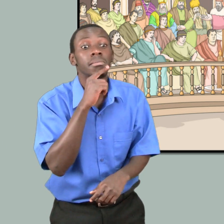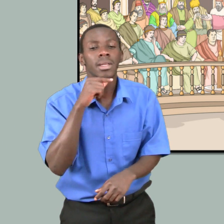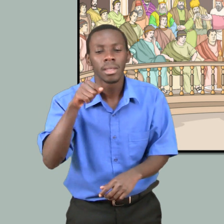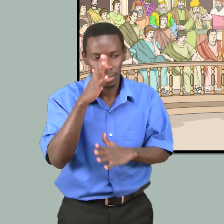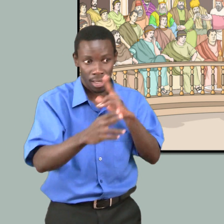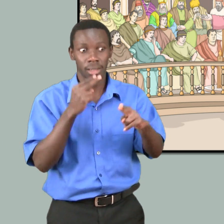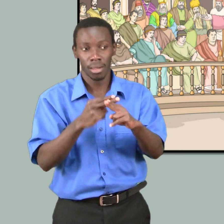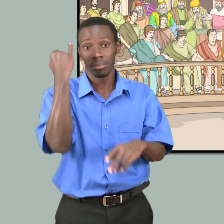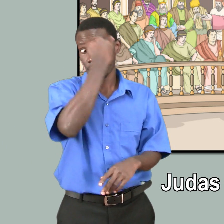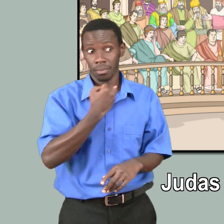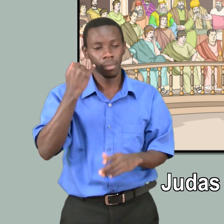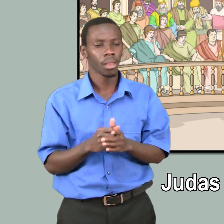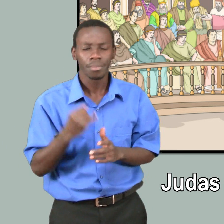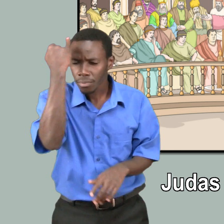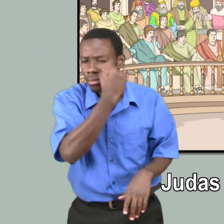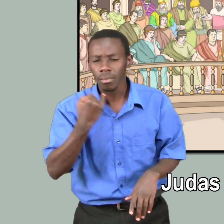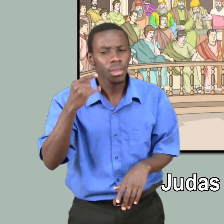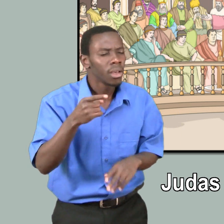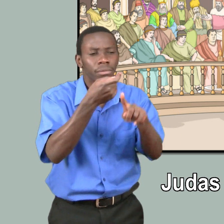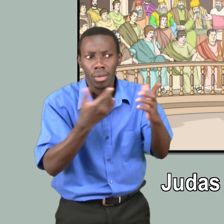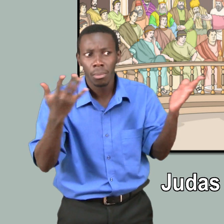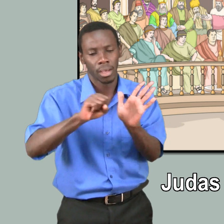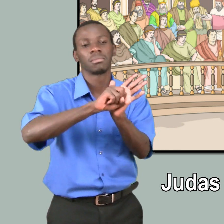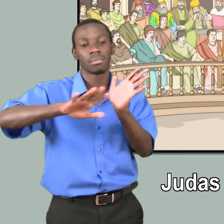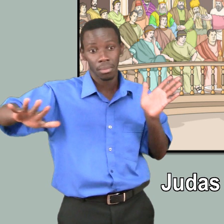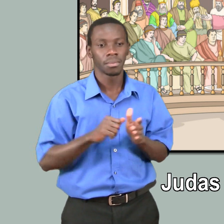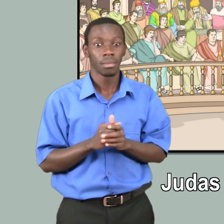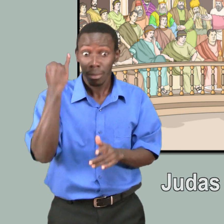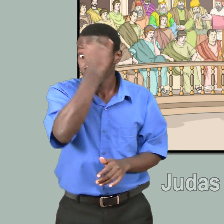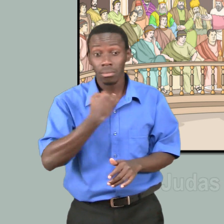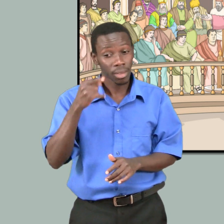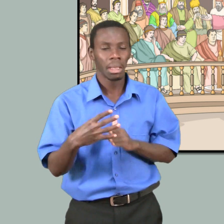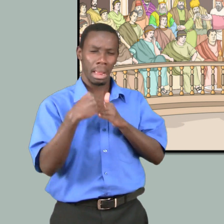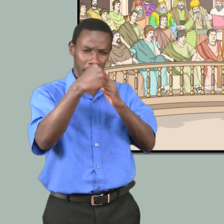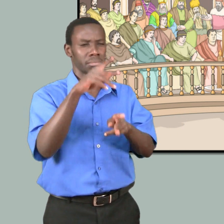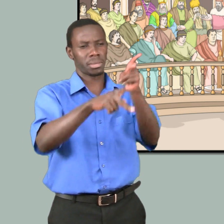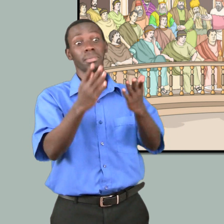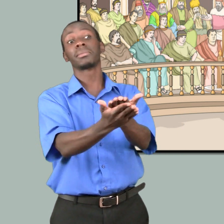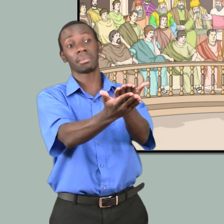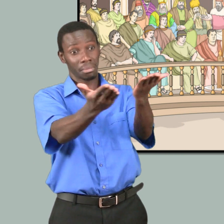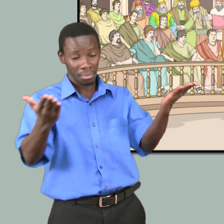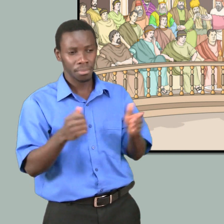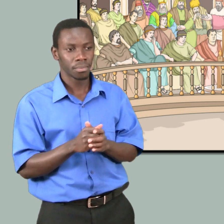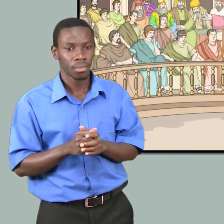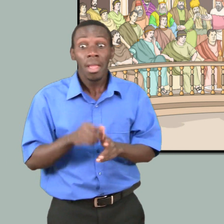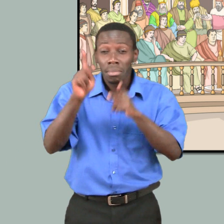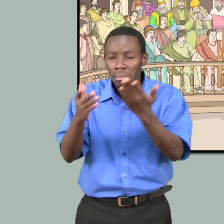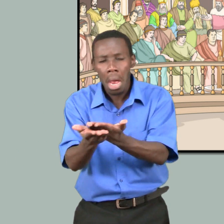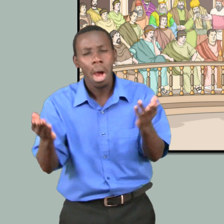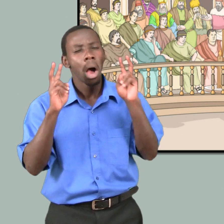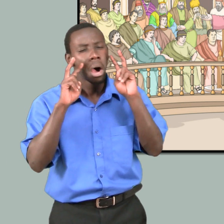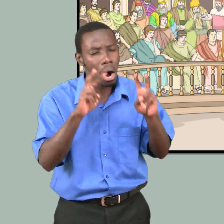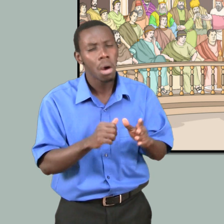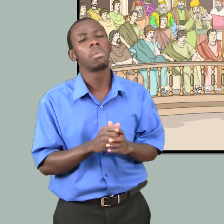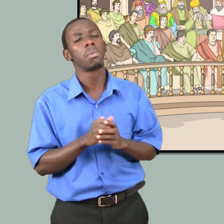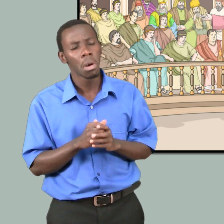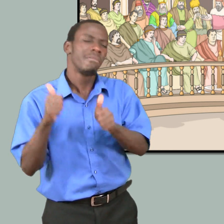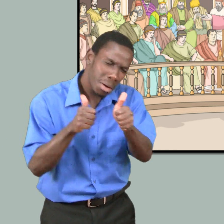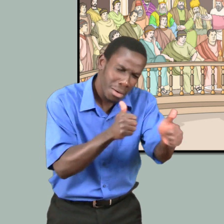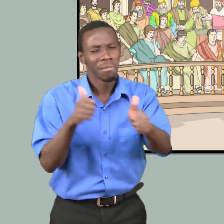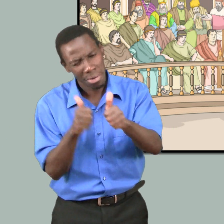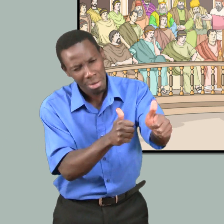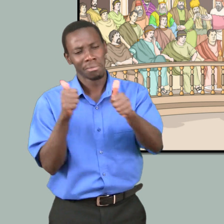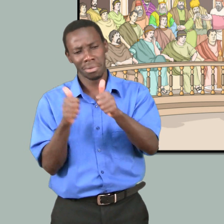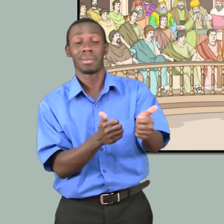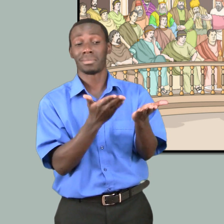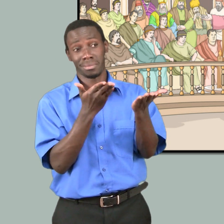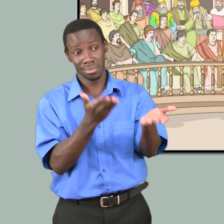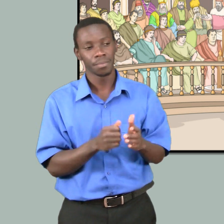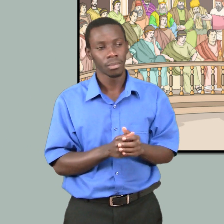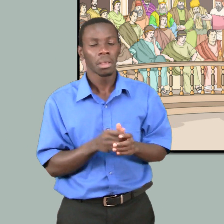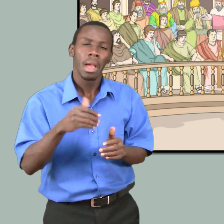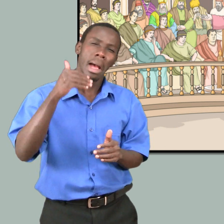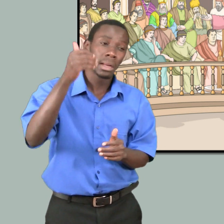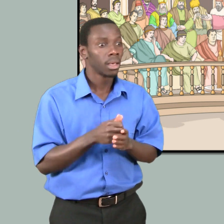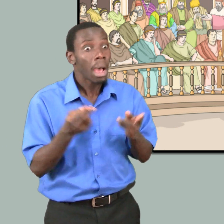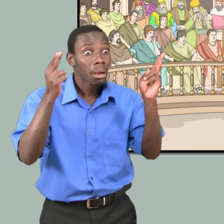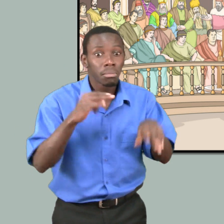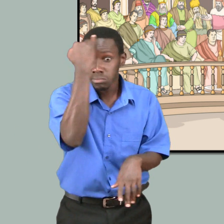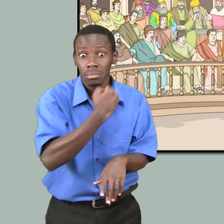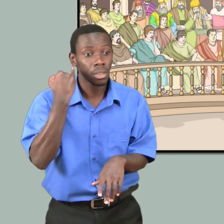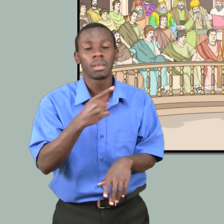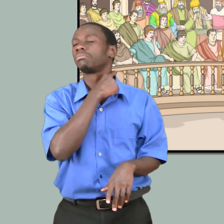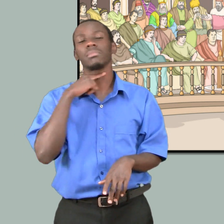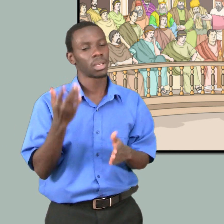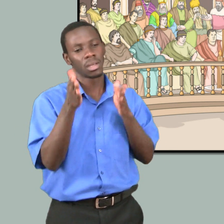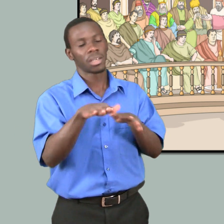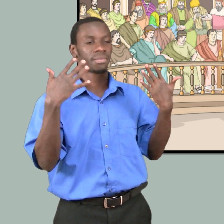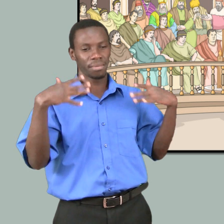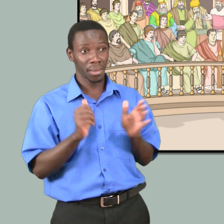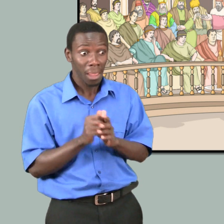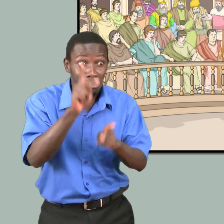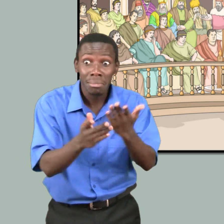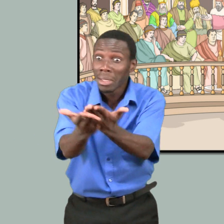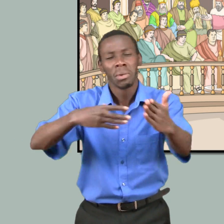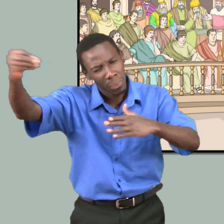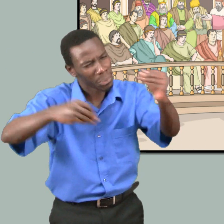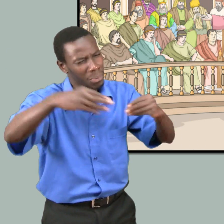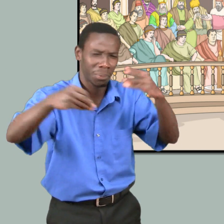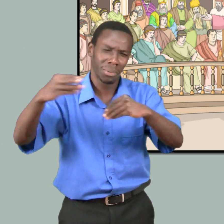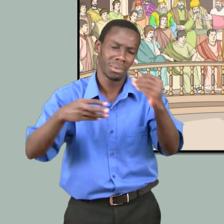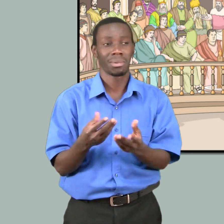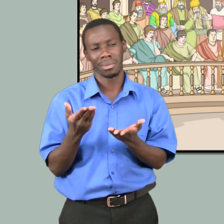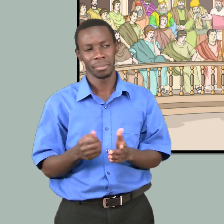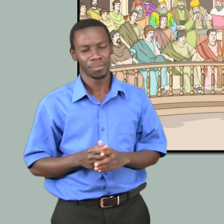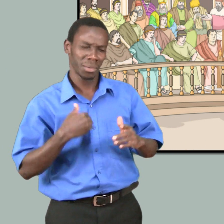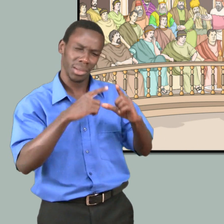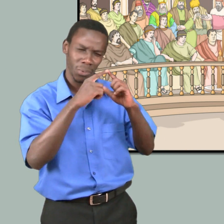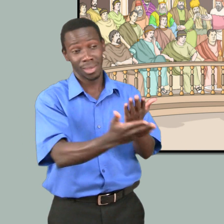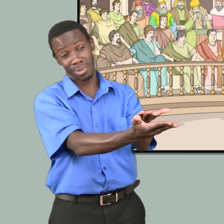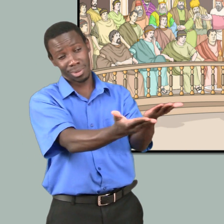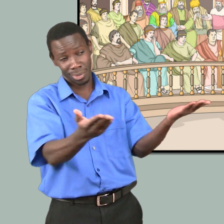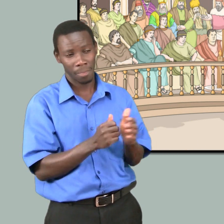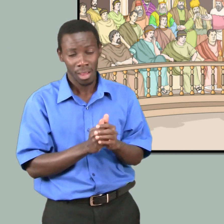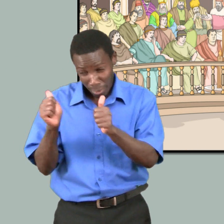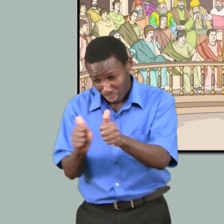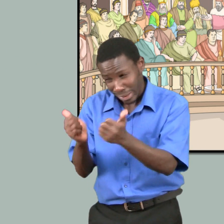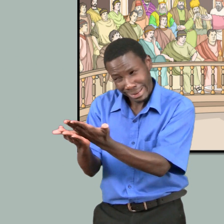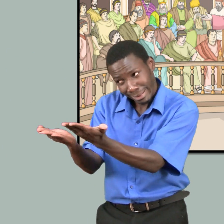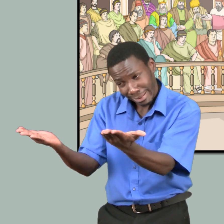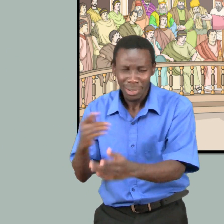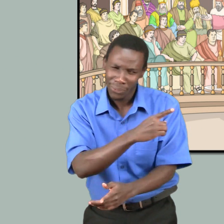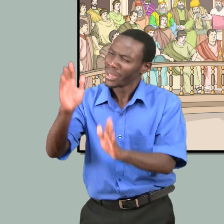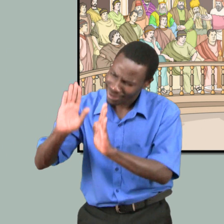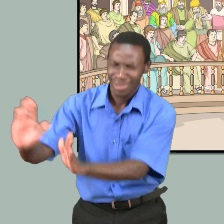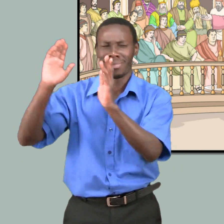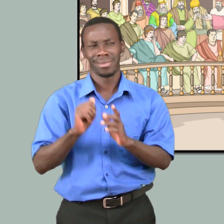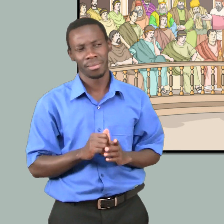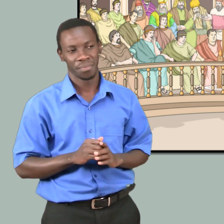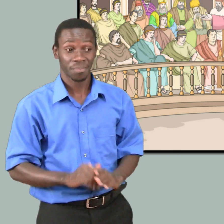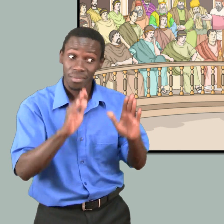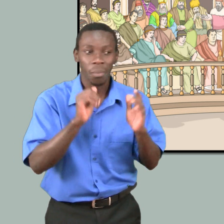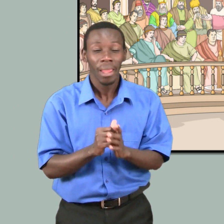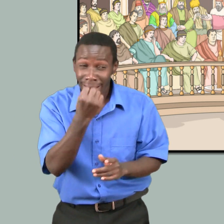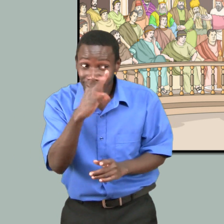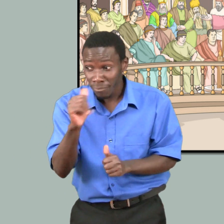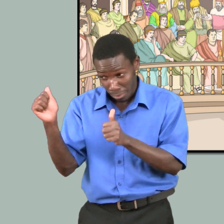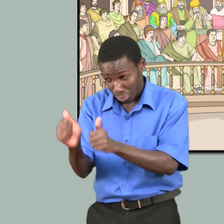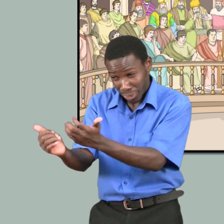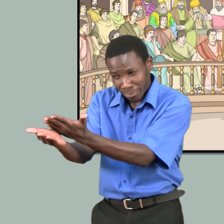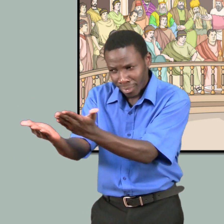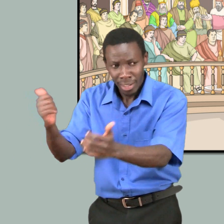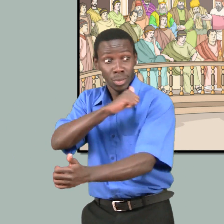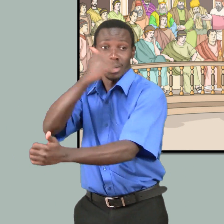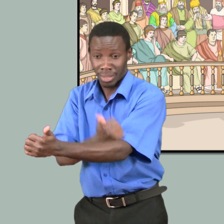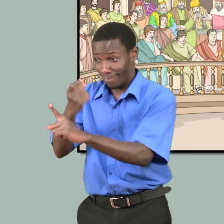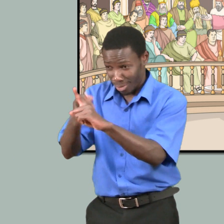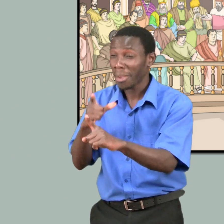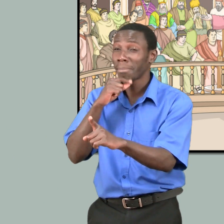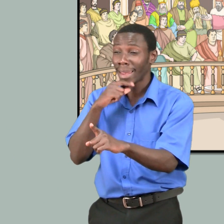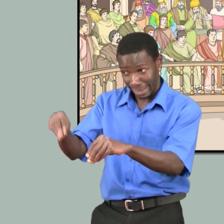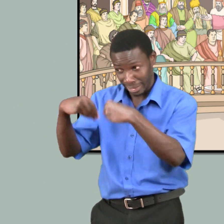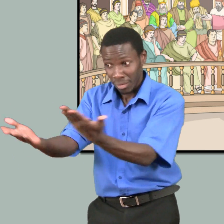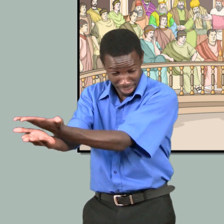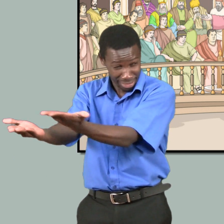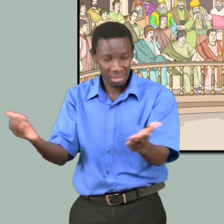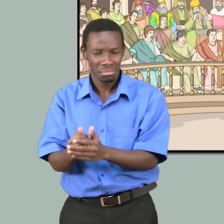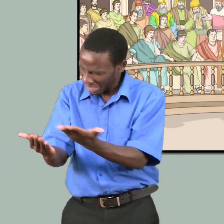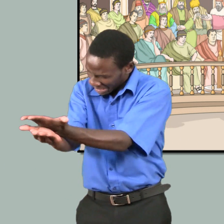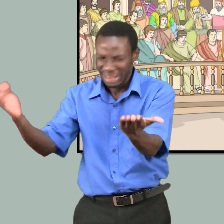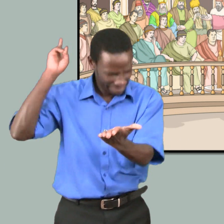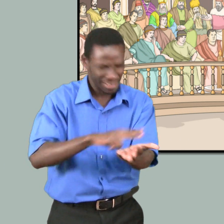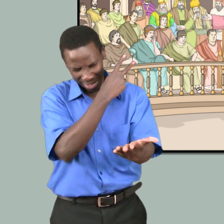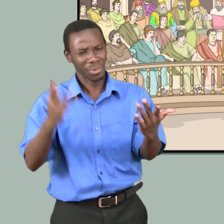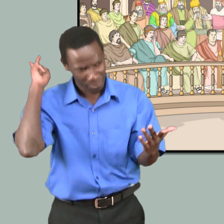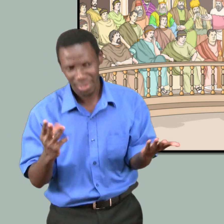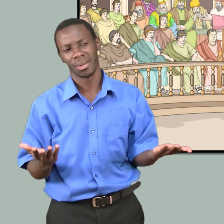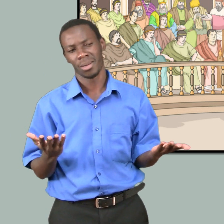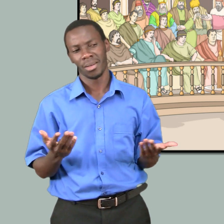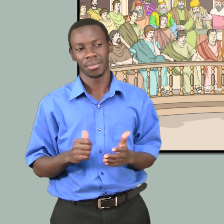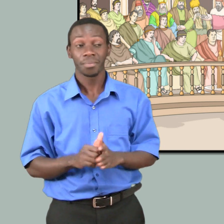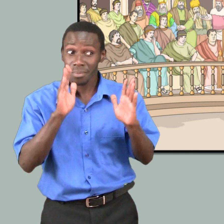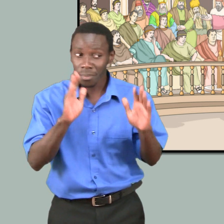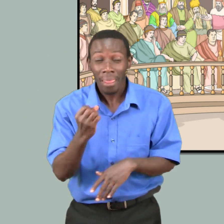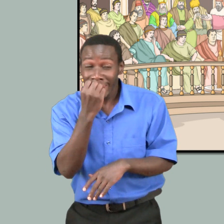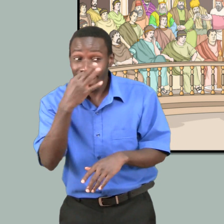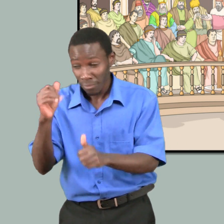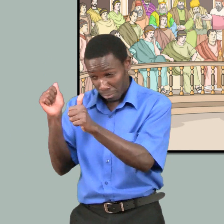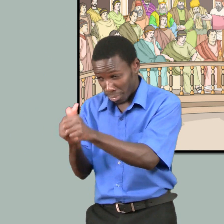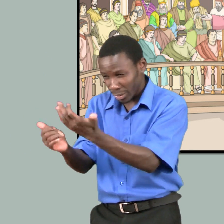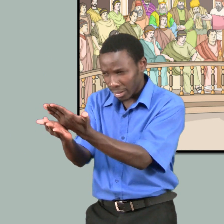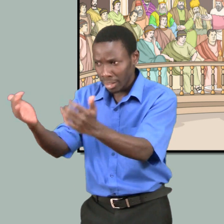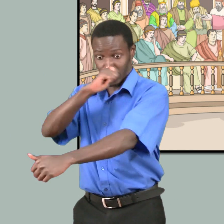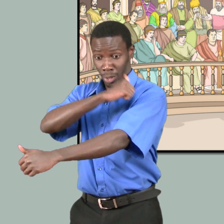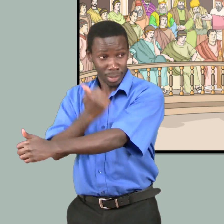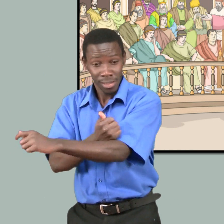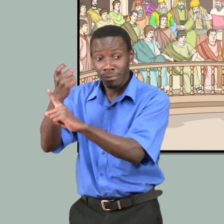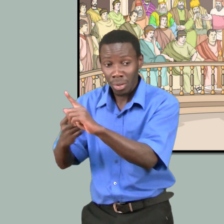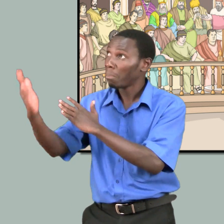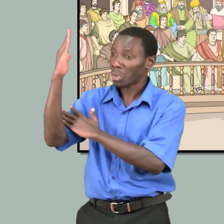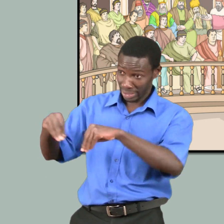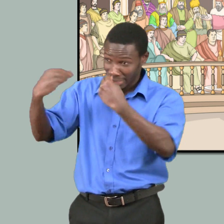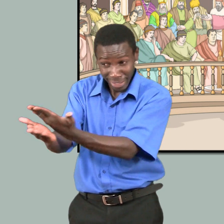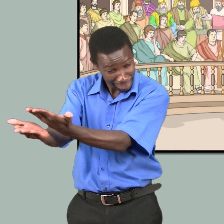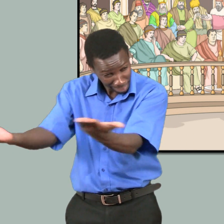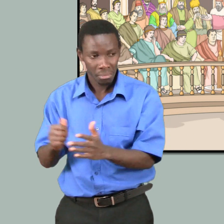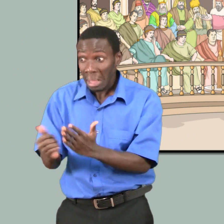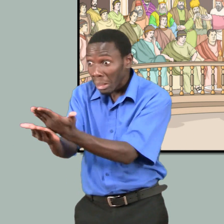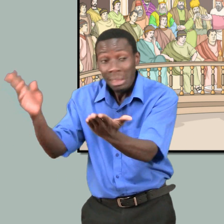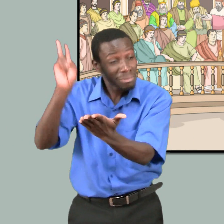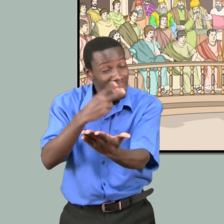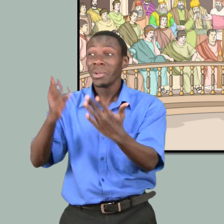After him, Judas the Galilean appeared in the days of the census and drew away people after him. He too perished, and all his followers were scattered. So in the present case I advise you: Leave these men alone.